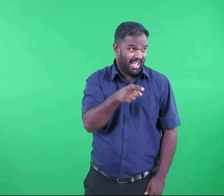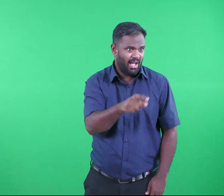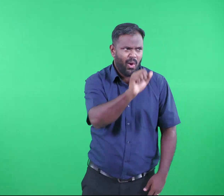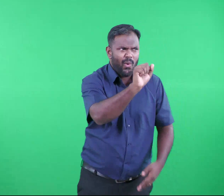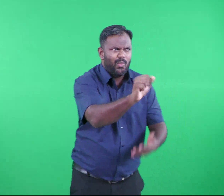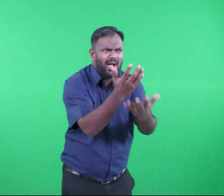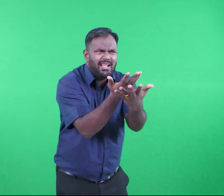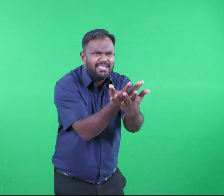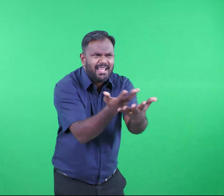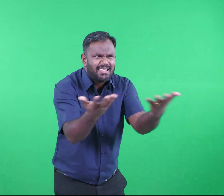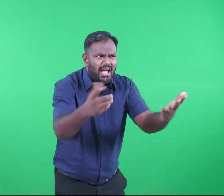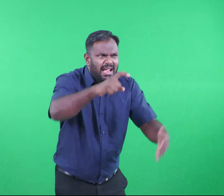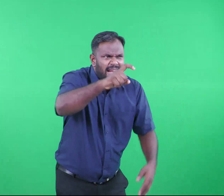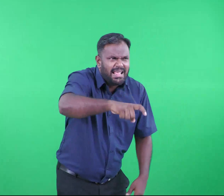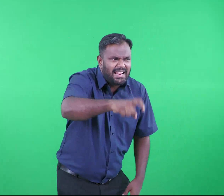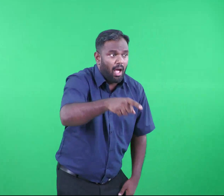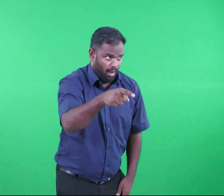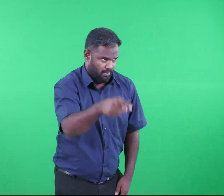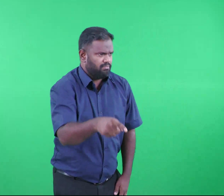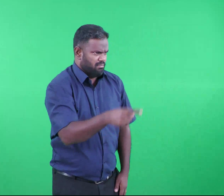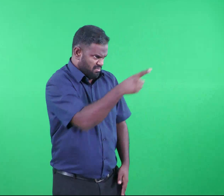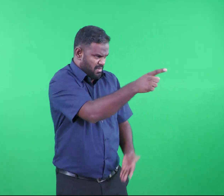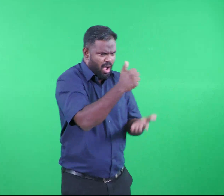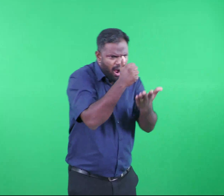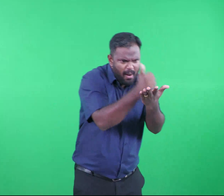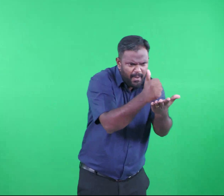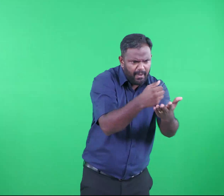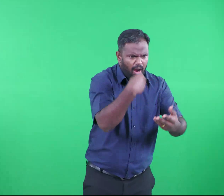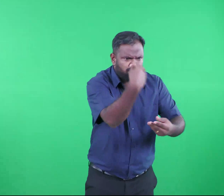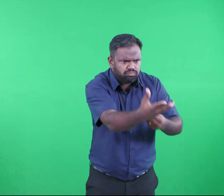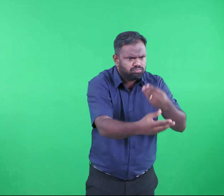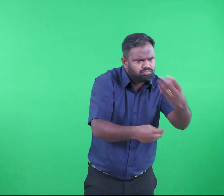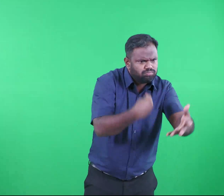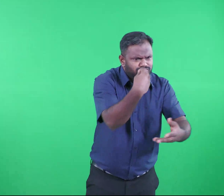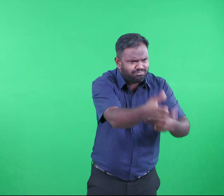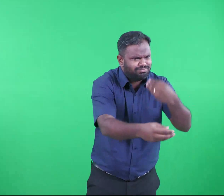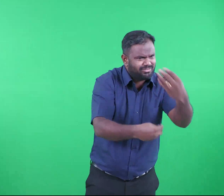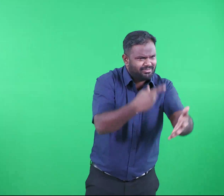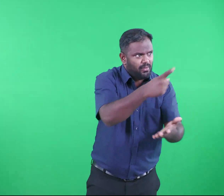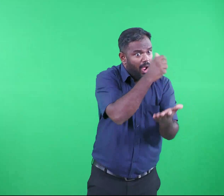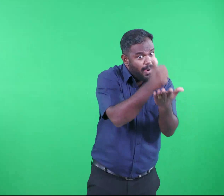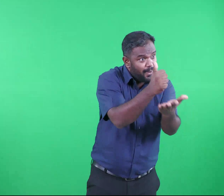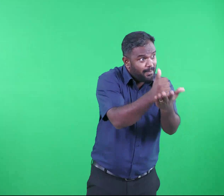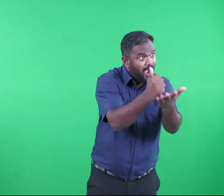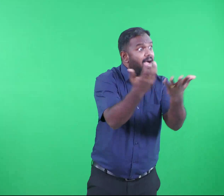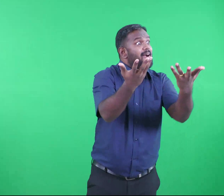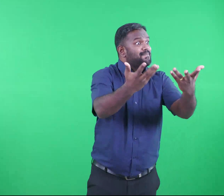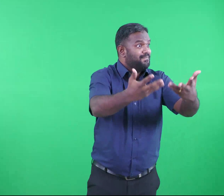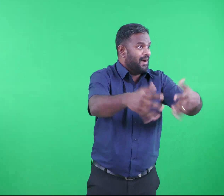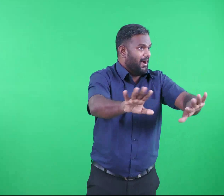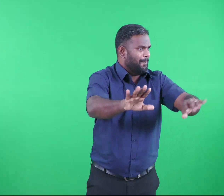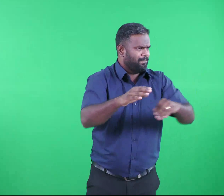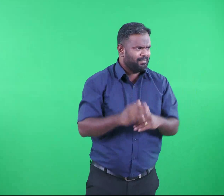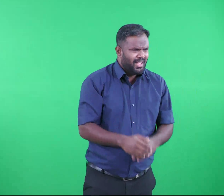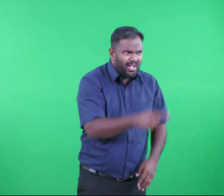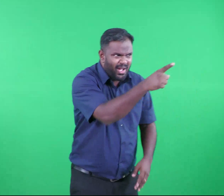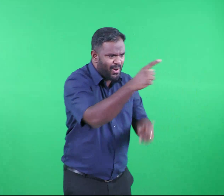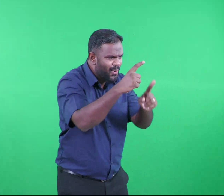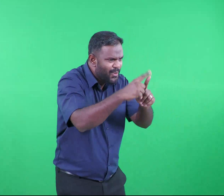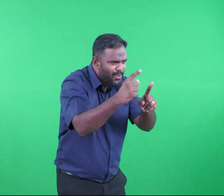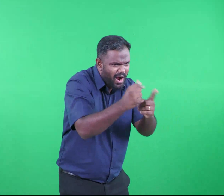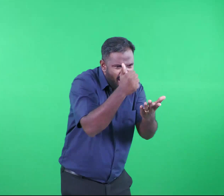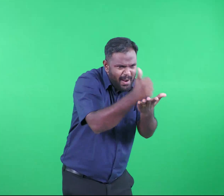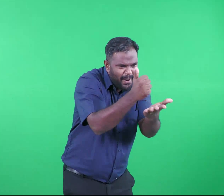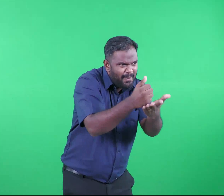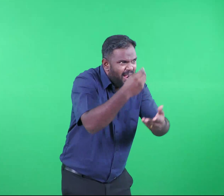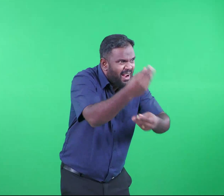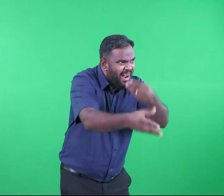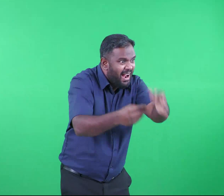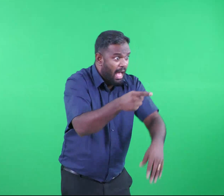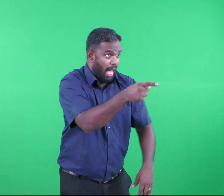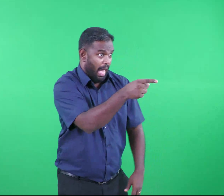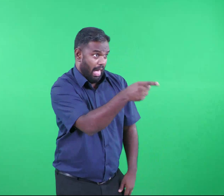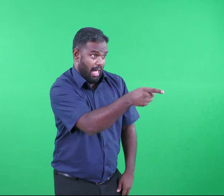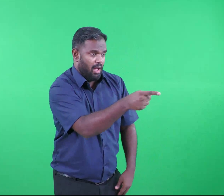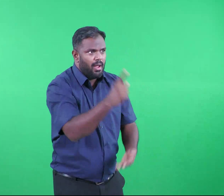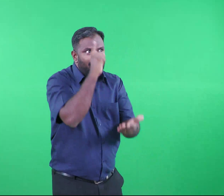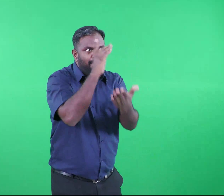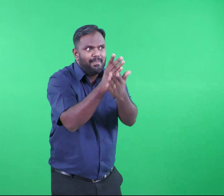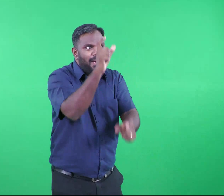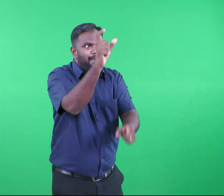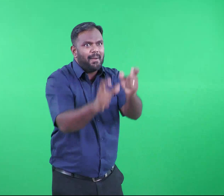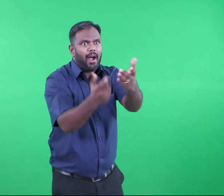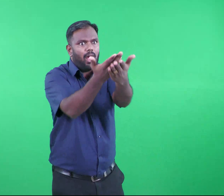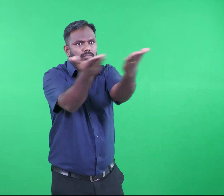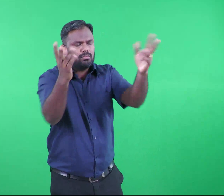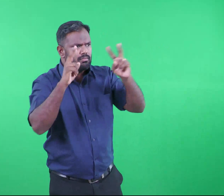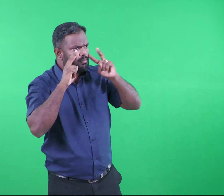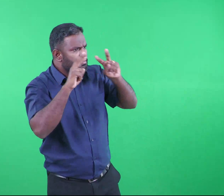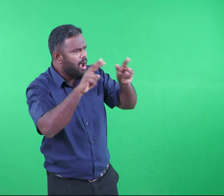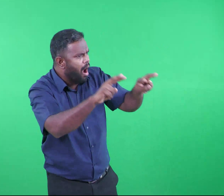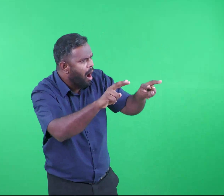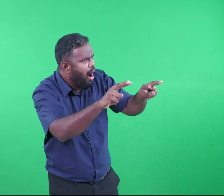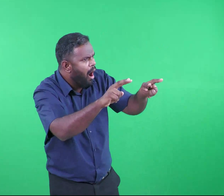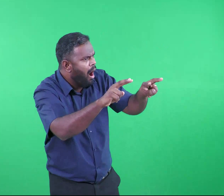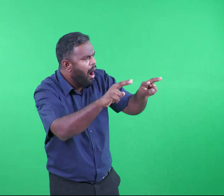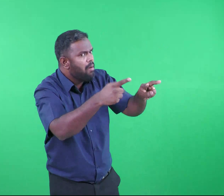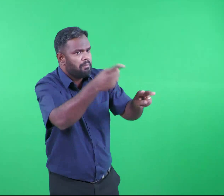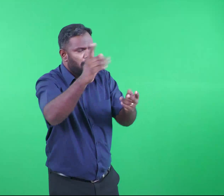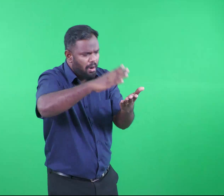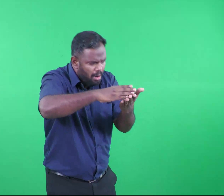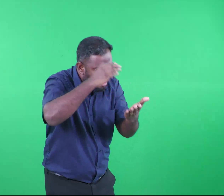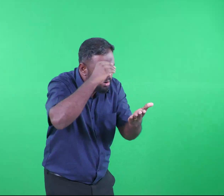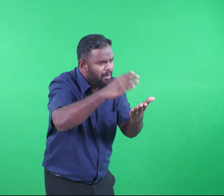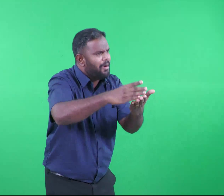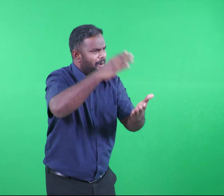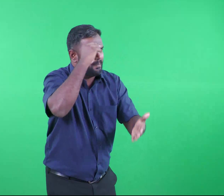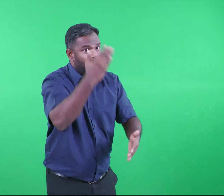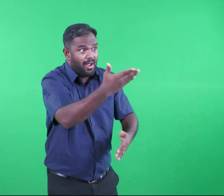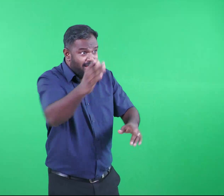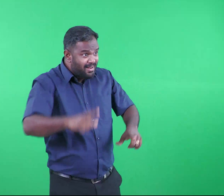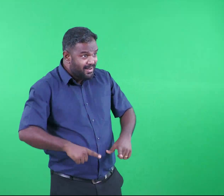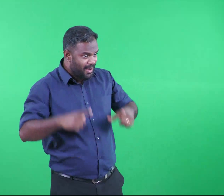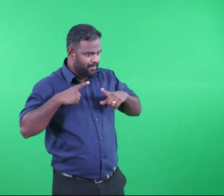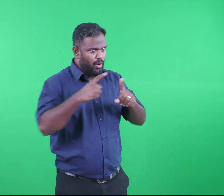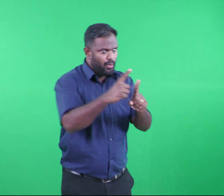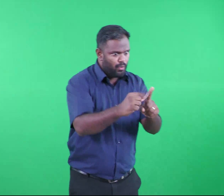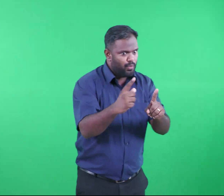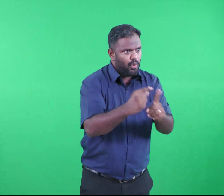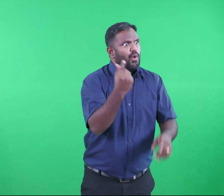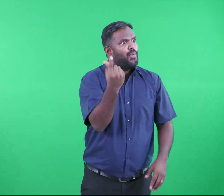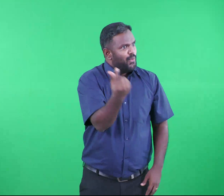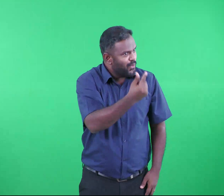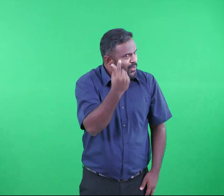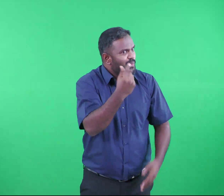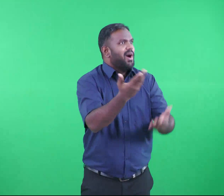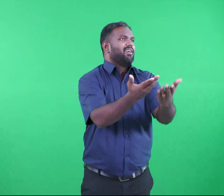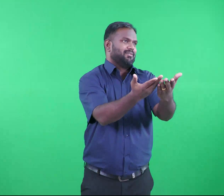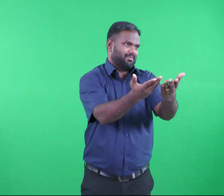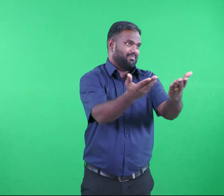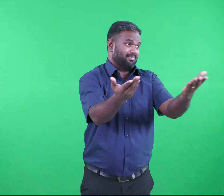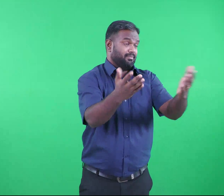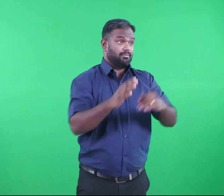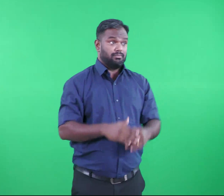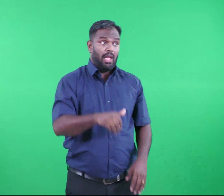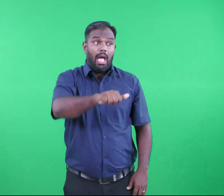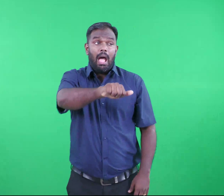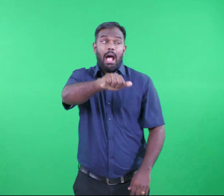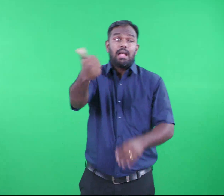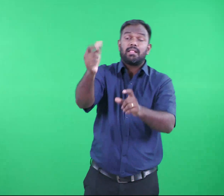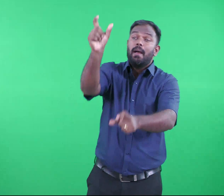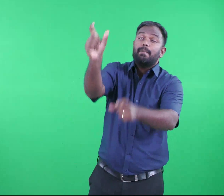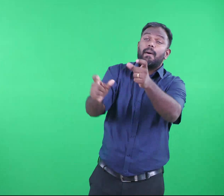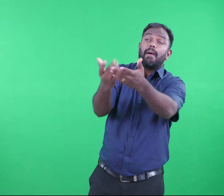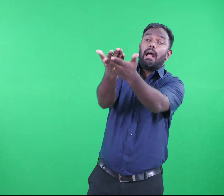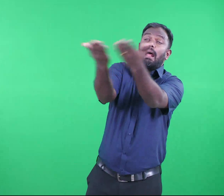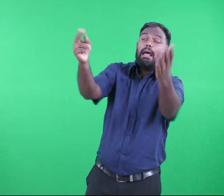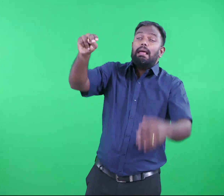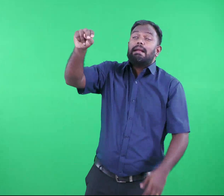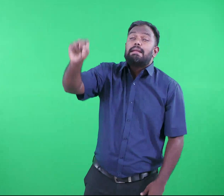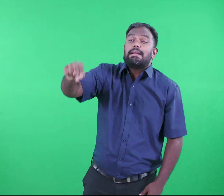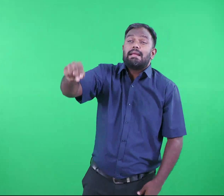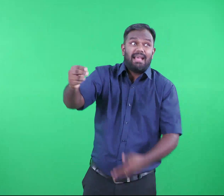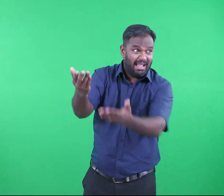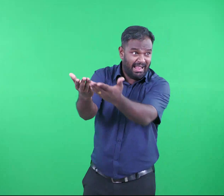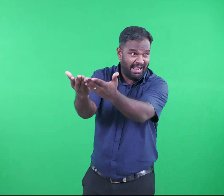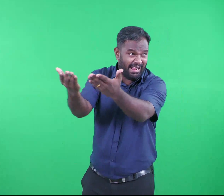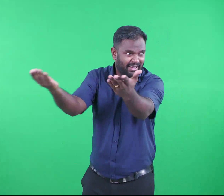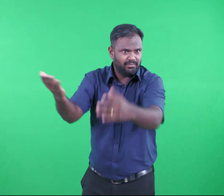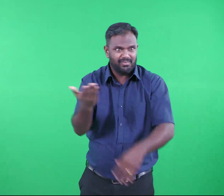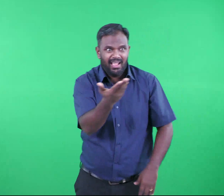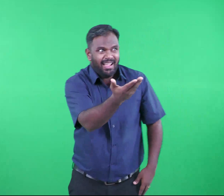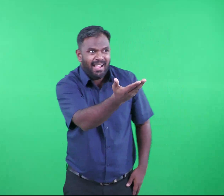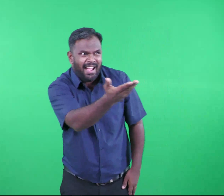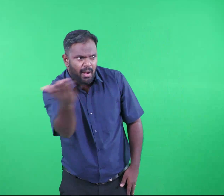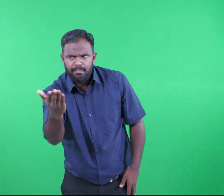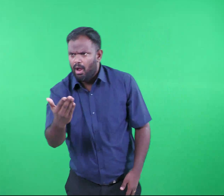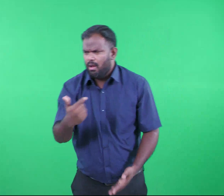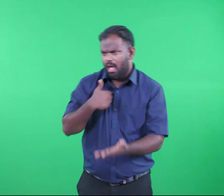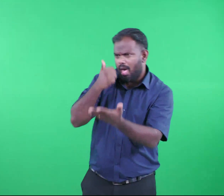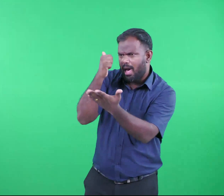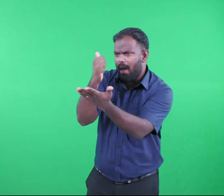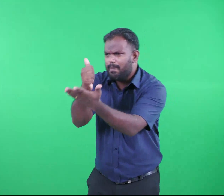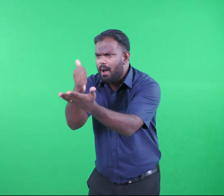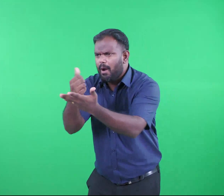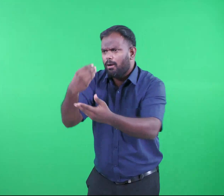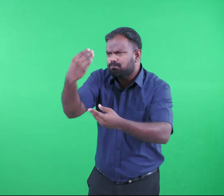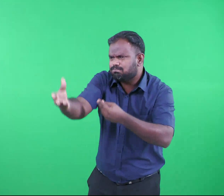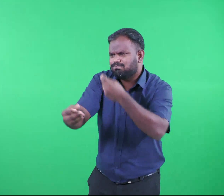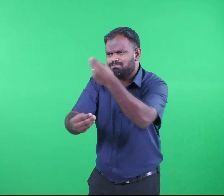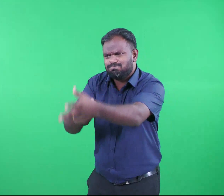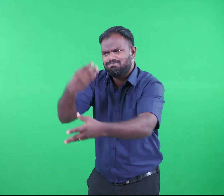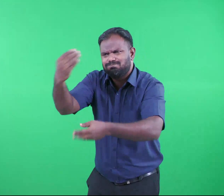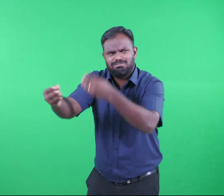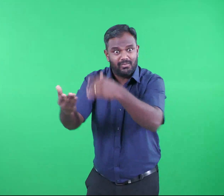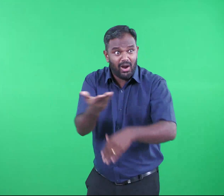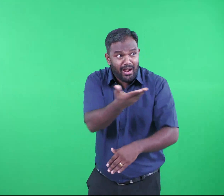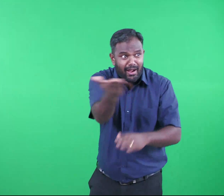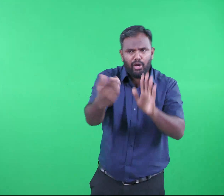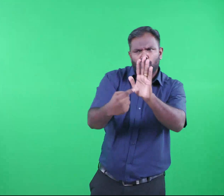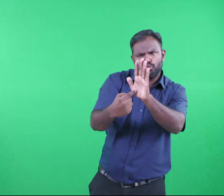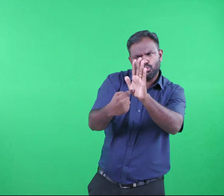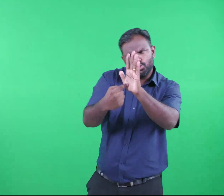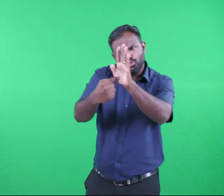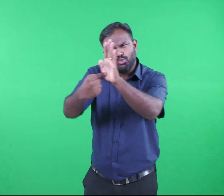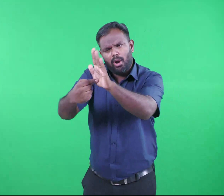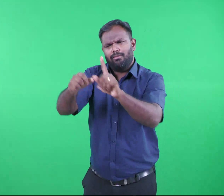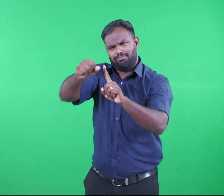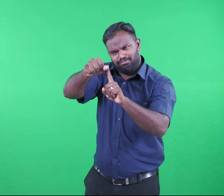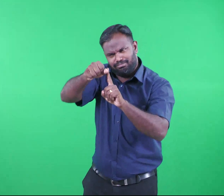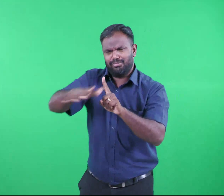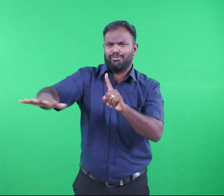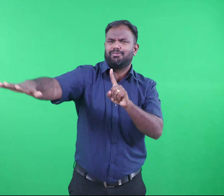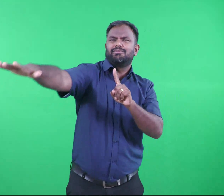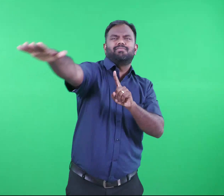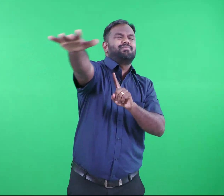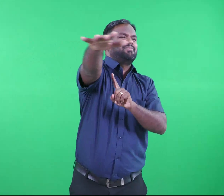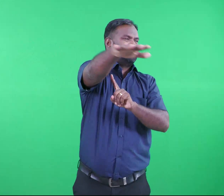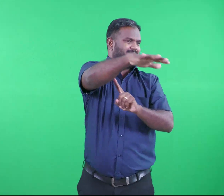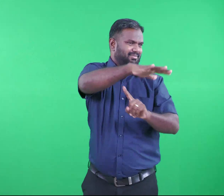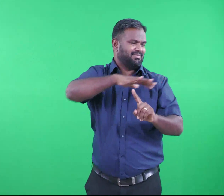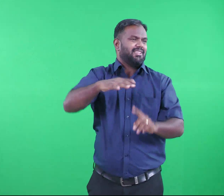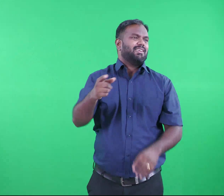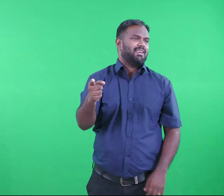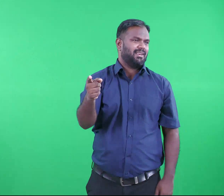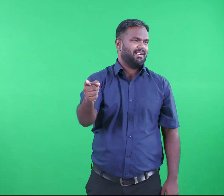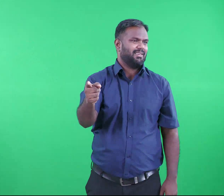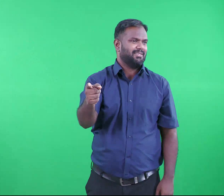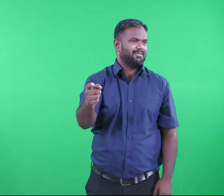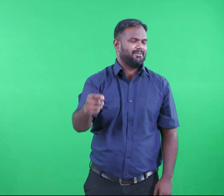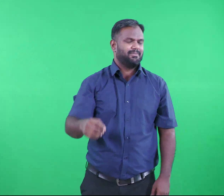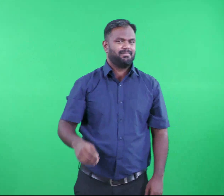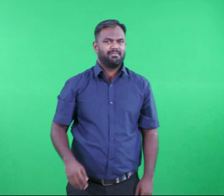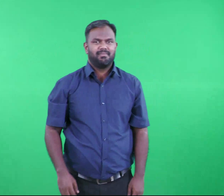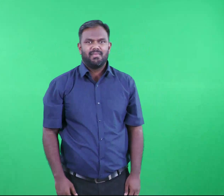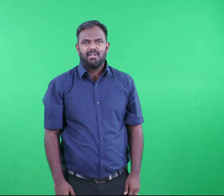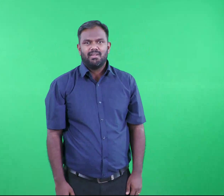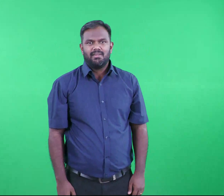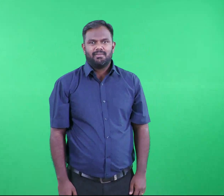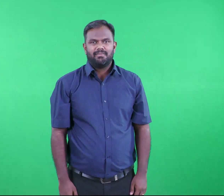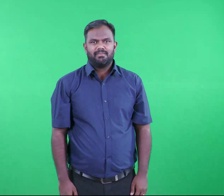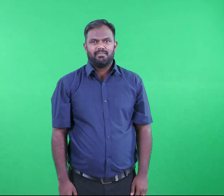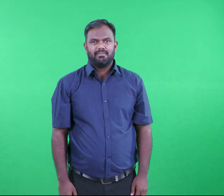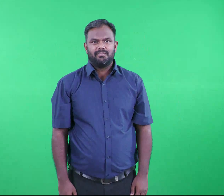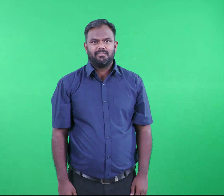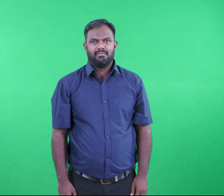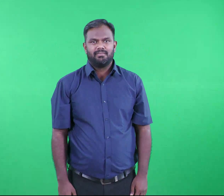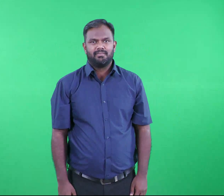And our people must also learn to devote themselves to good works in order to meet the pressing needs of others, so that they will not be unfruitful.